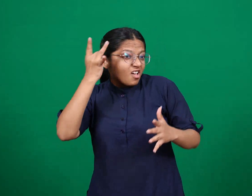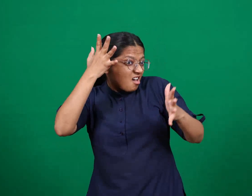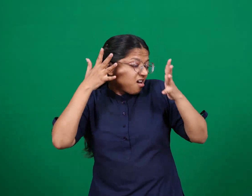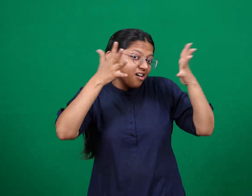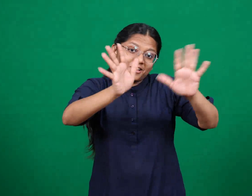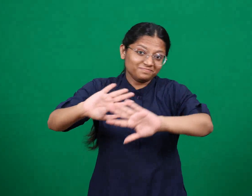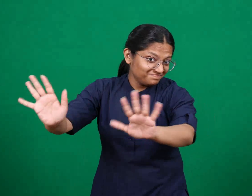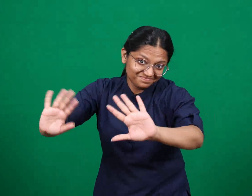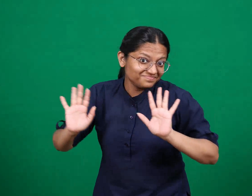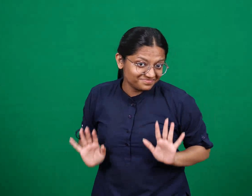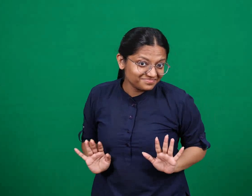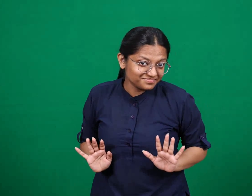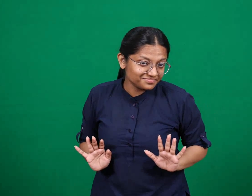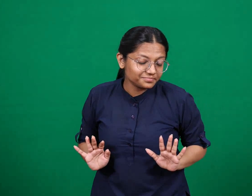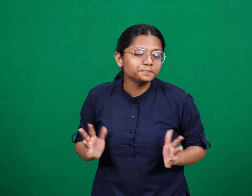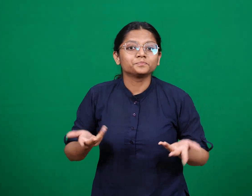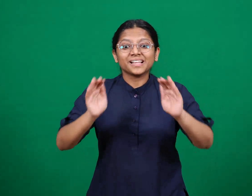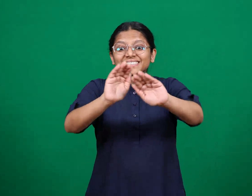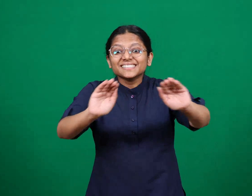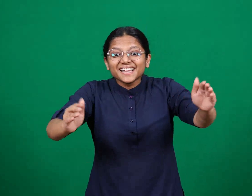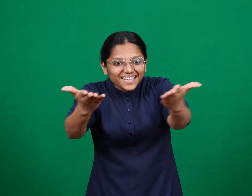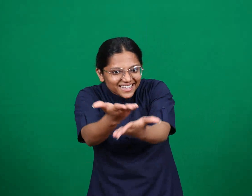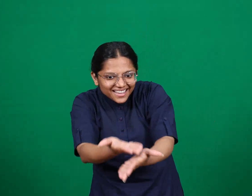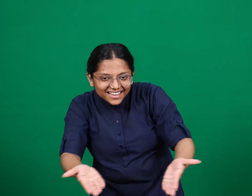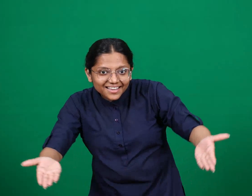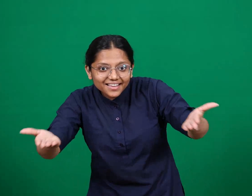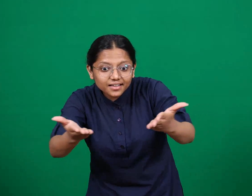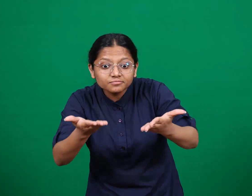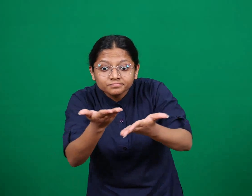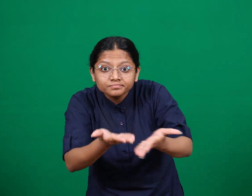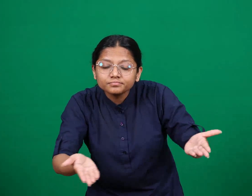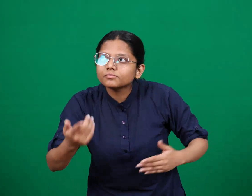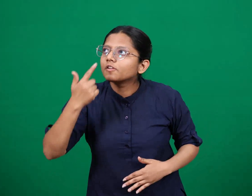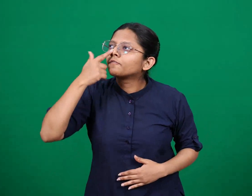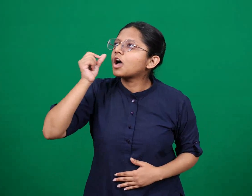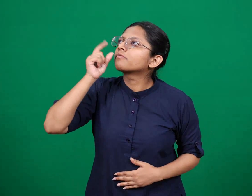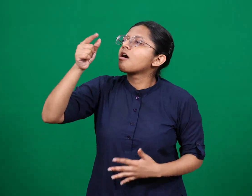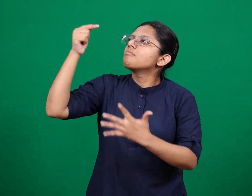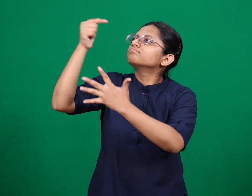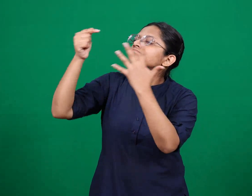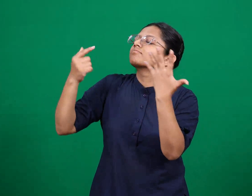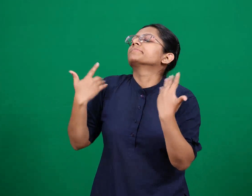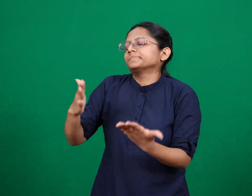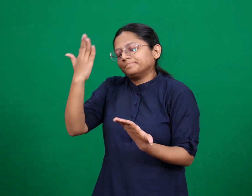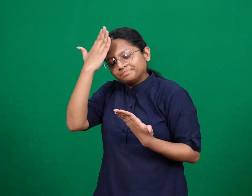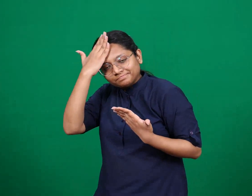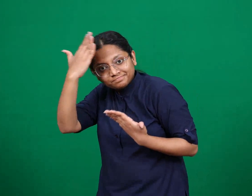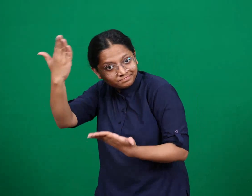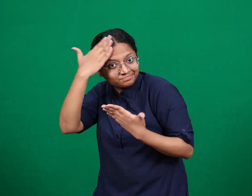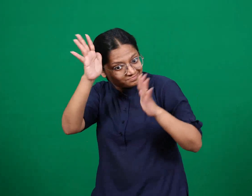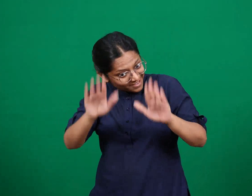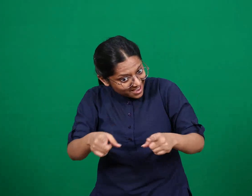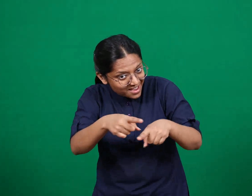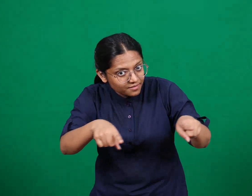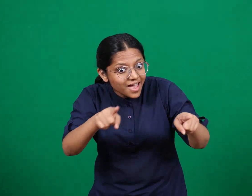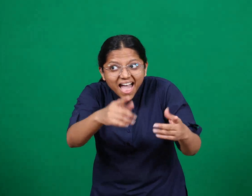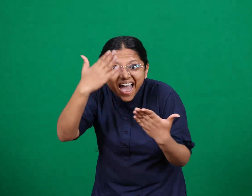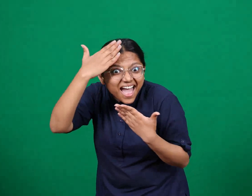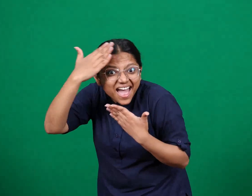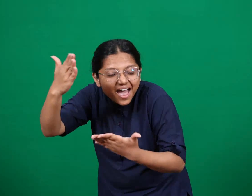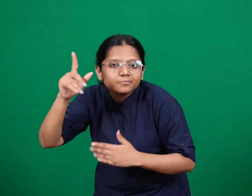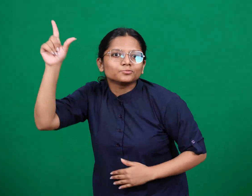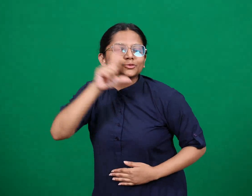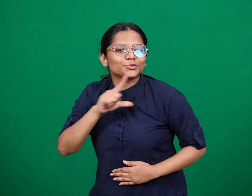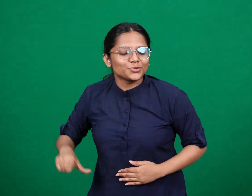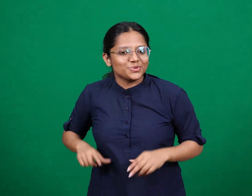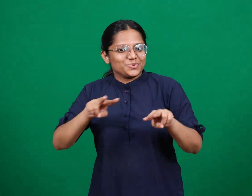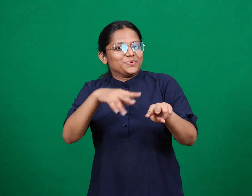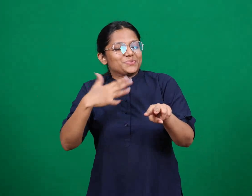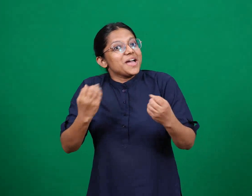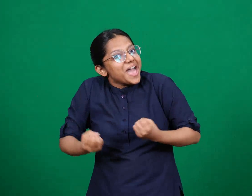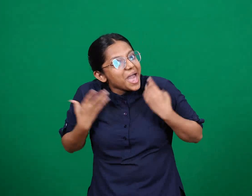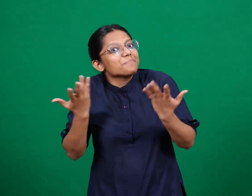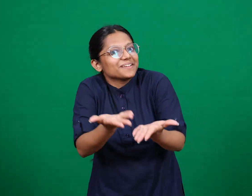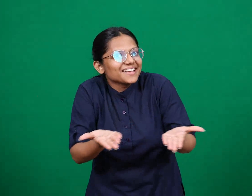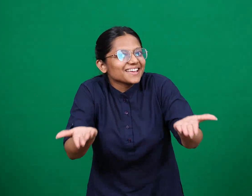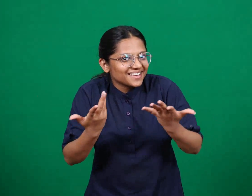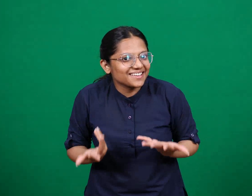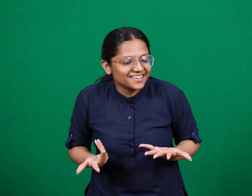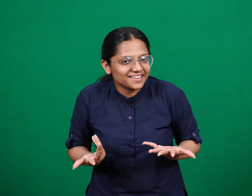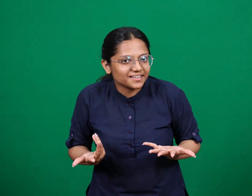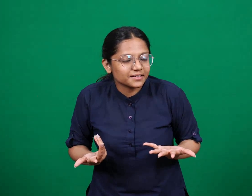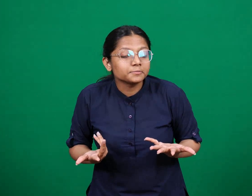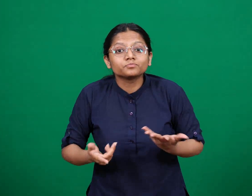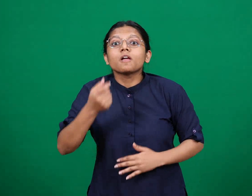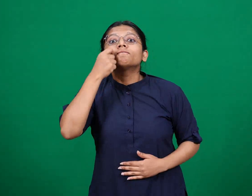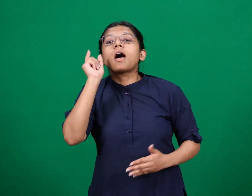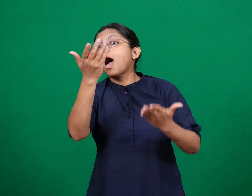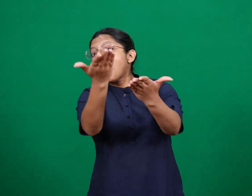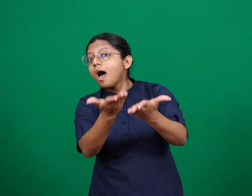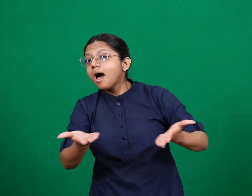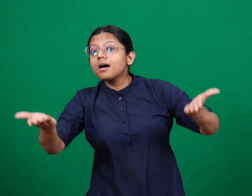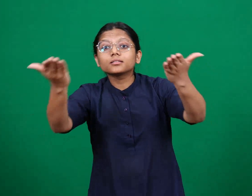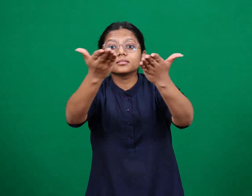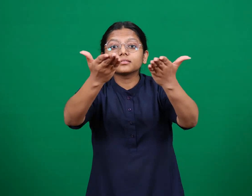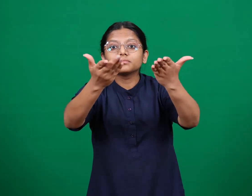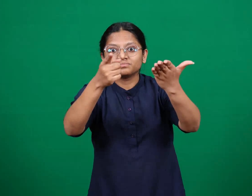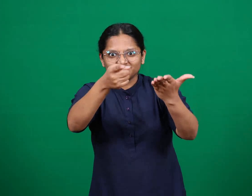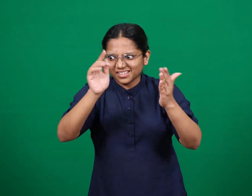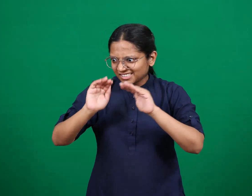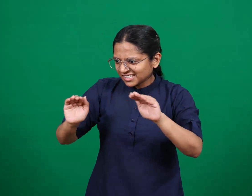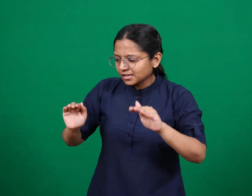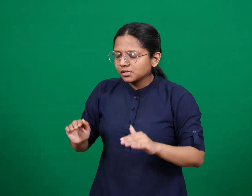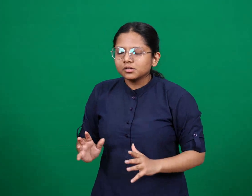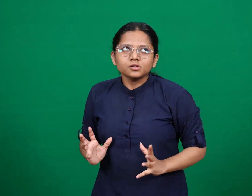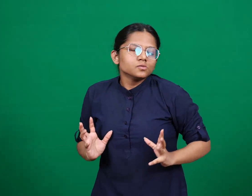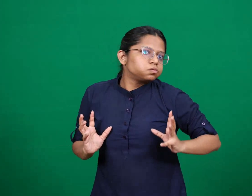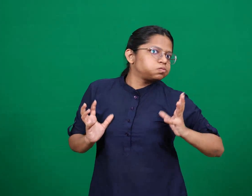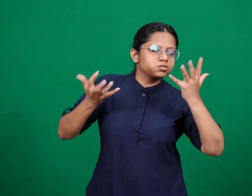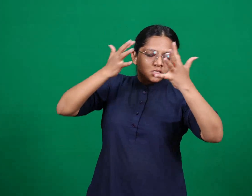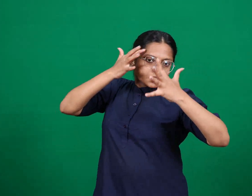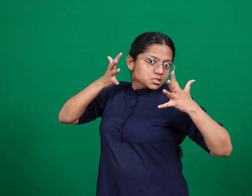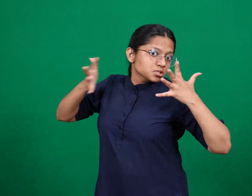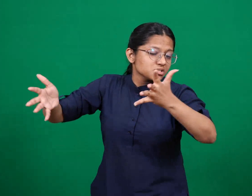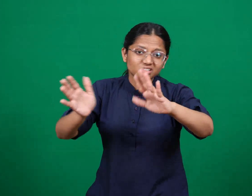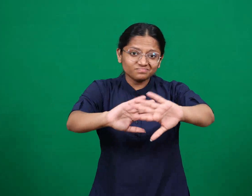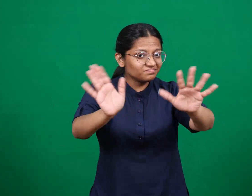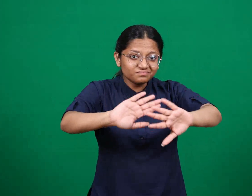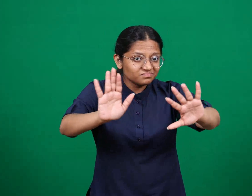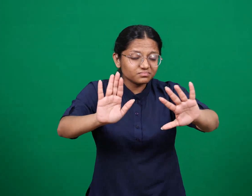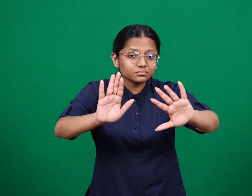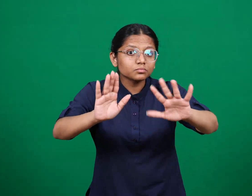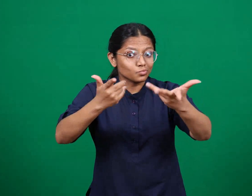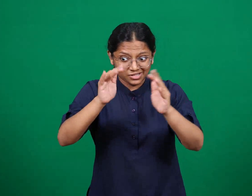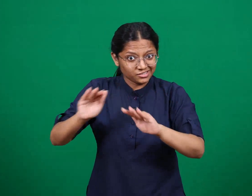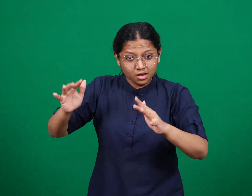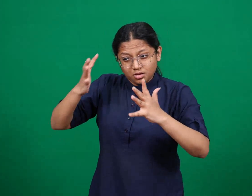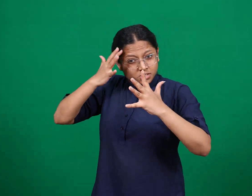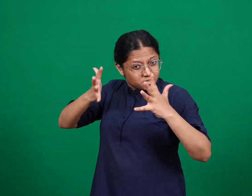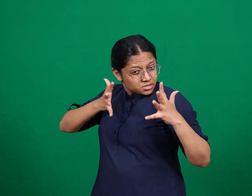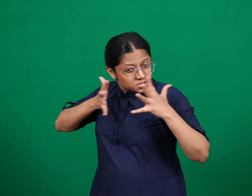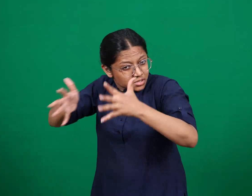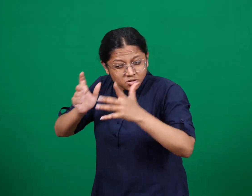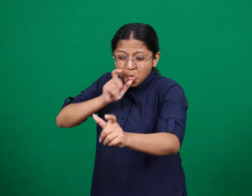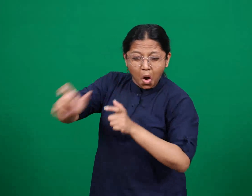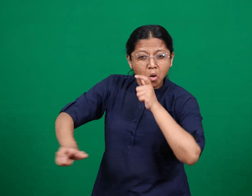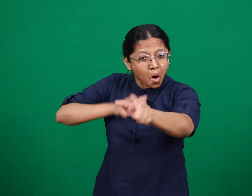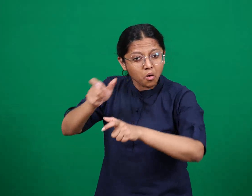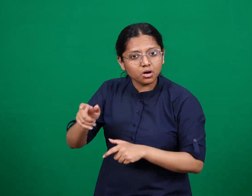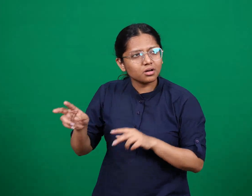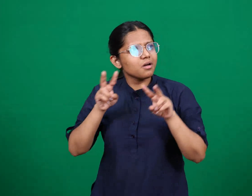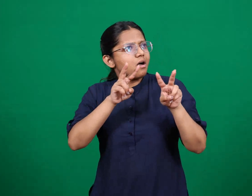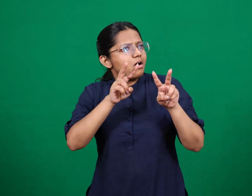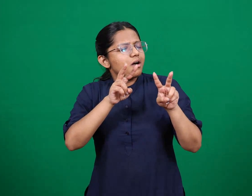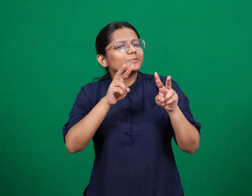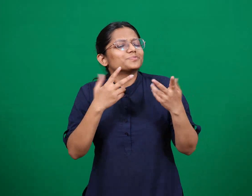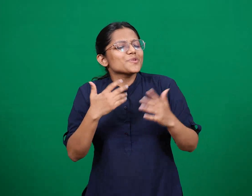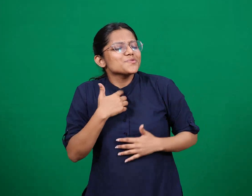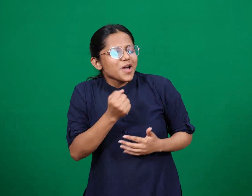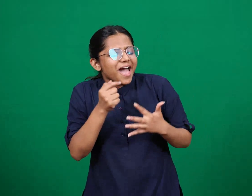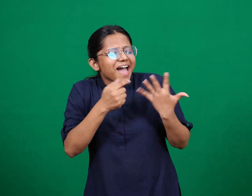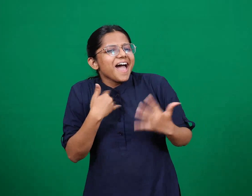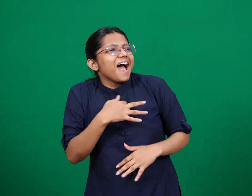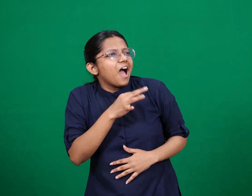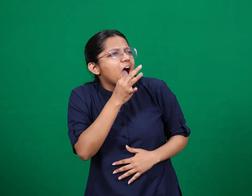Children, obey your parents in everything, for this is pleasing to the Lord.